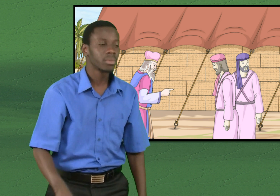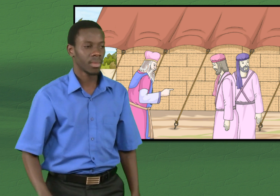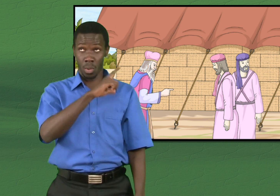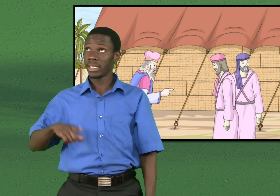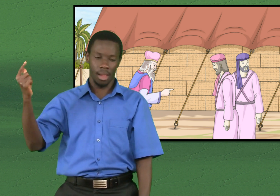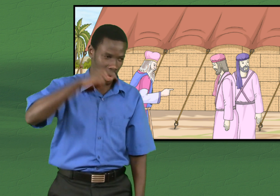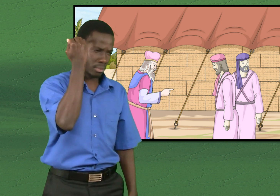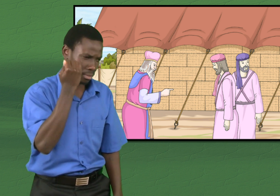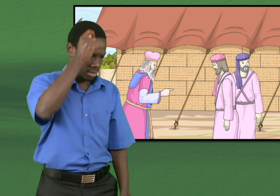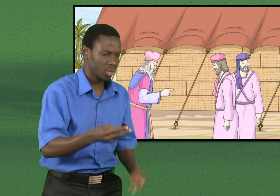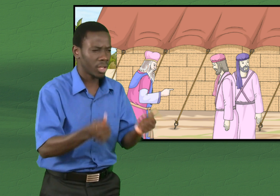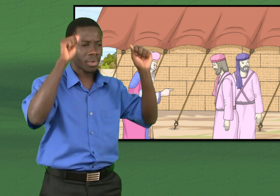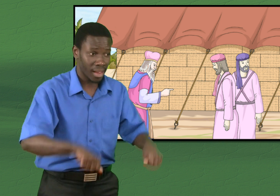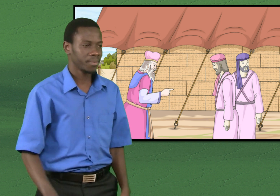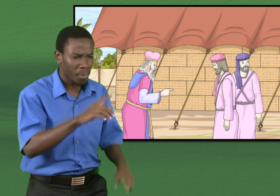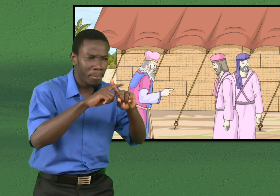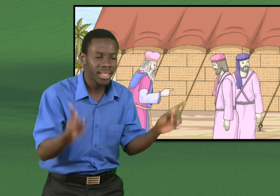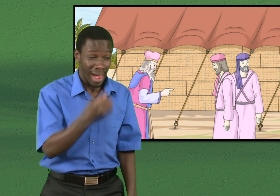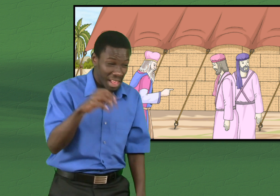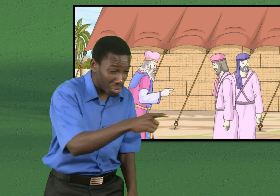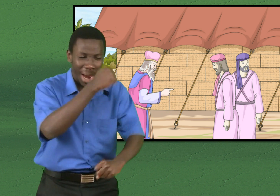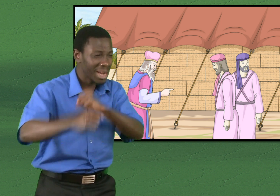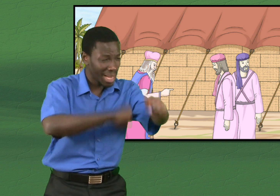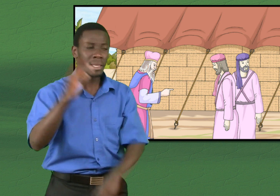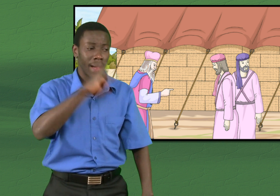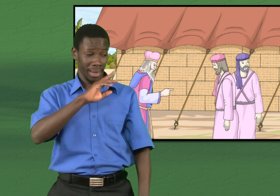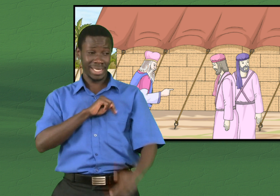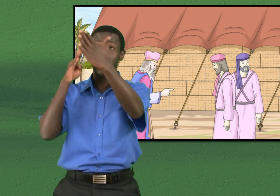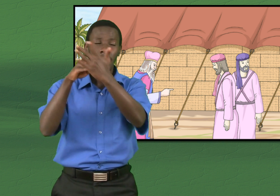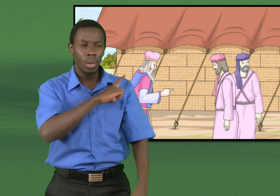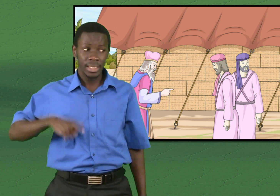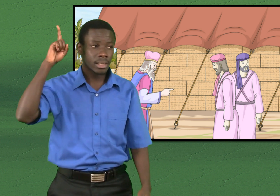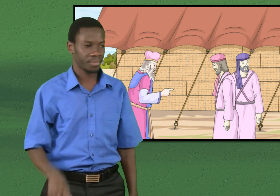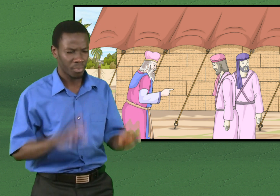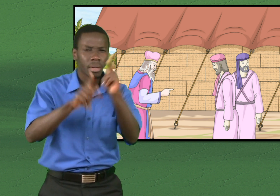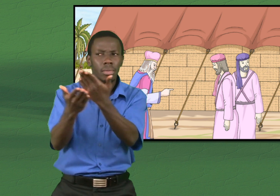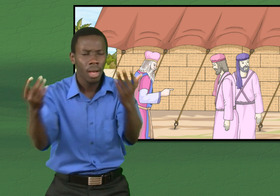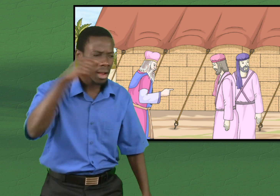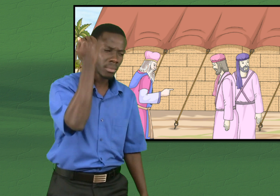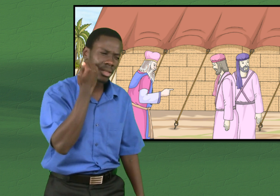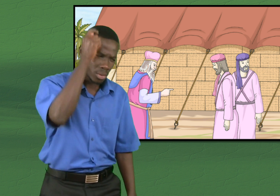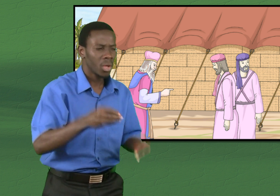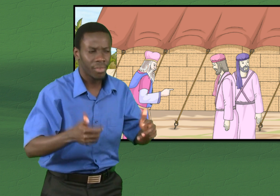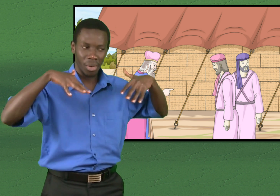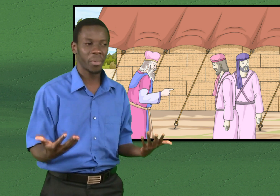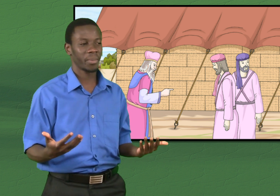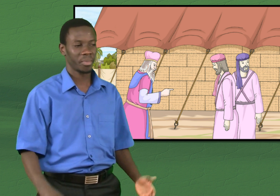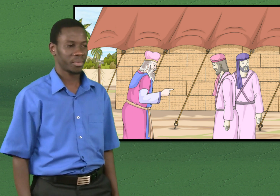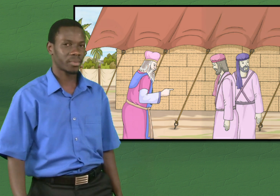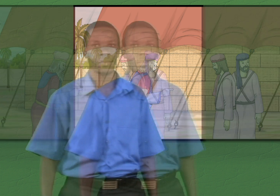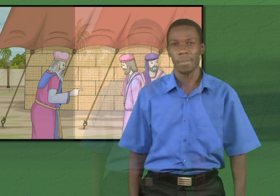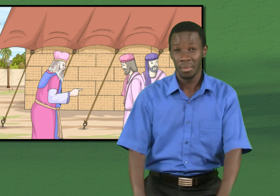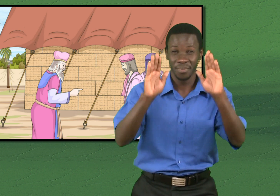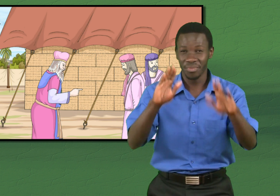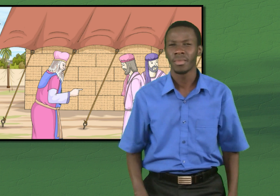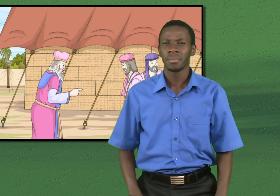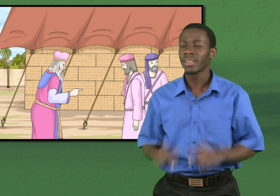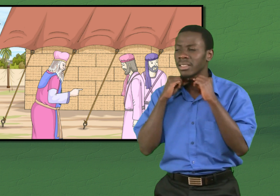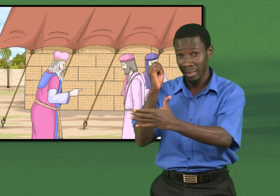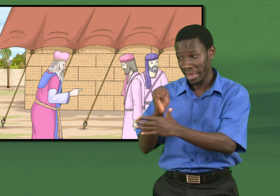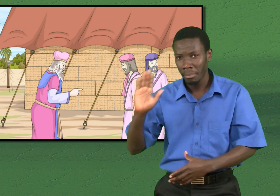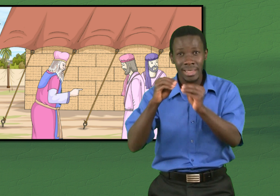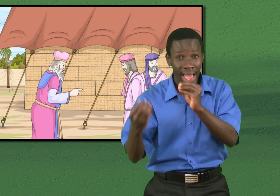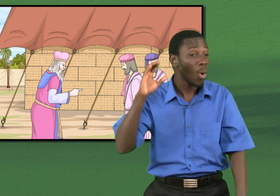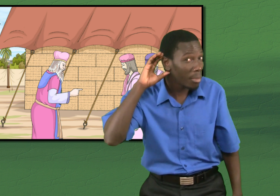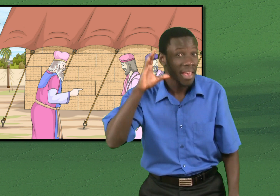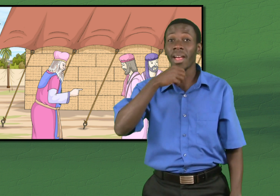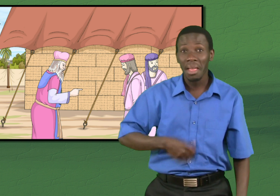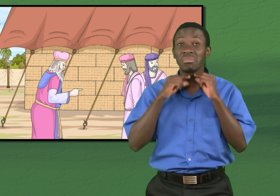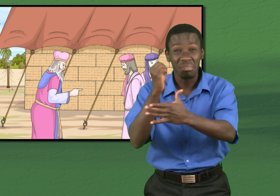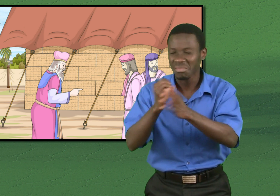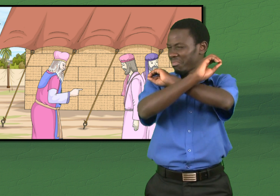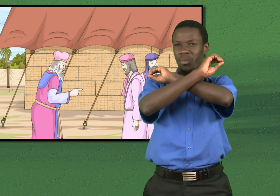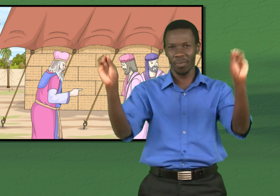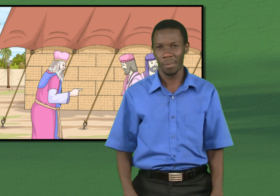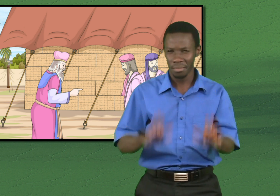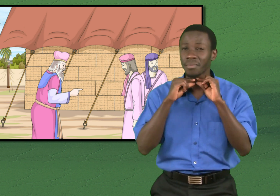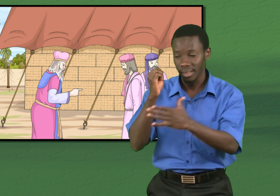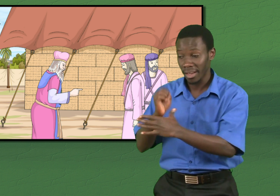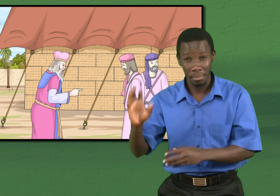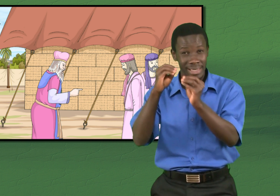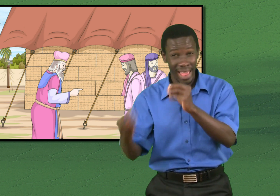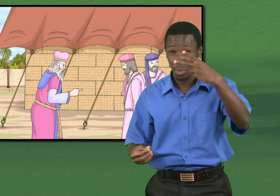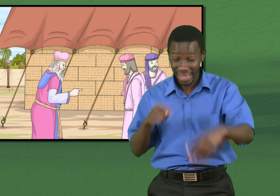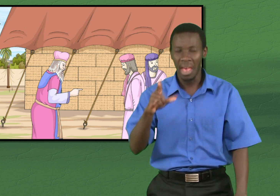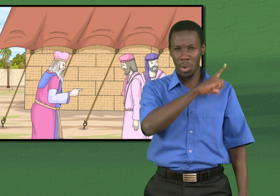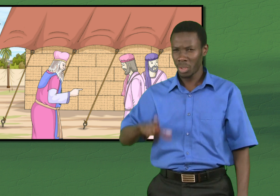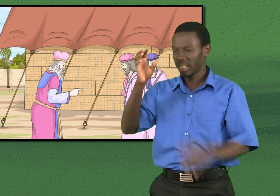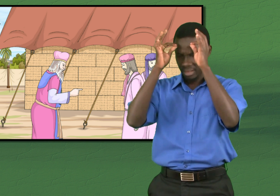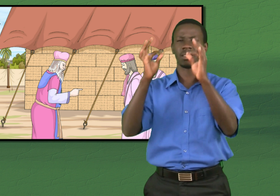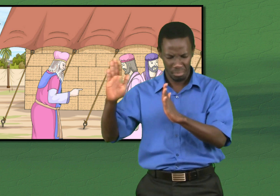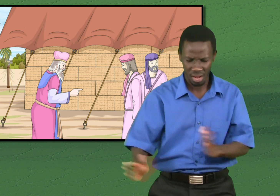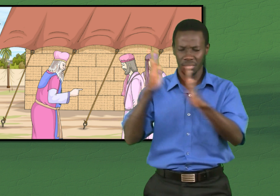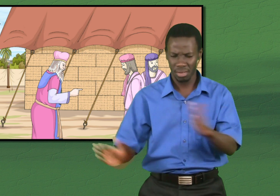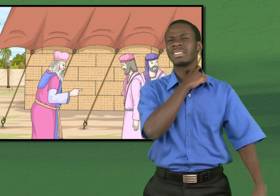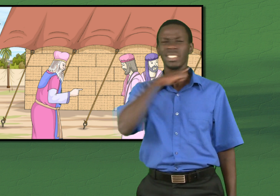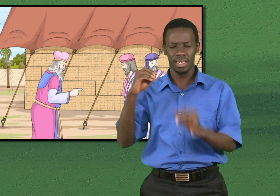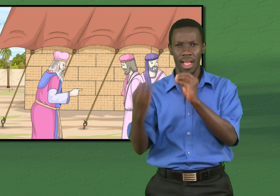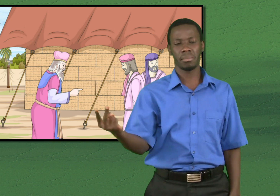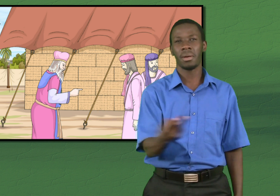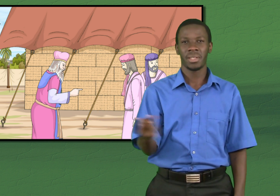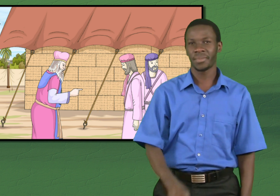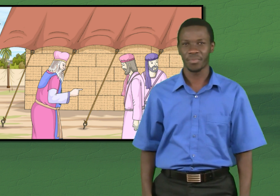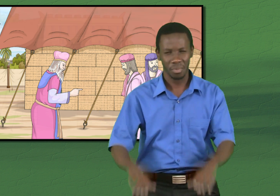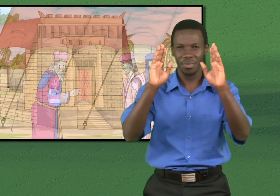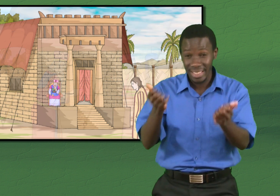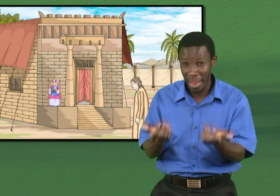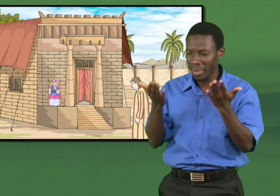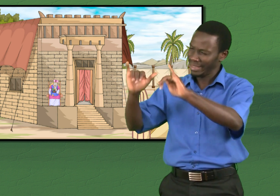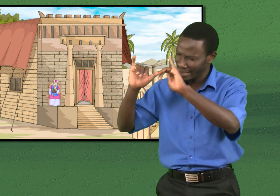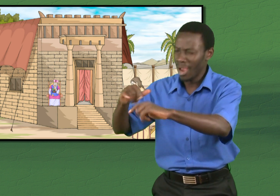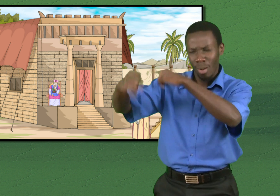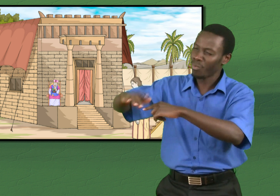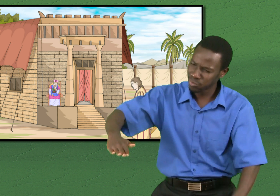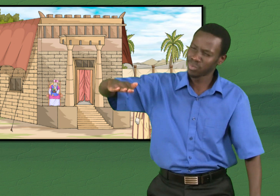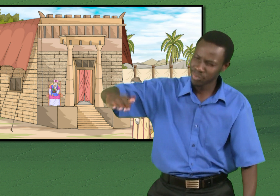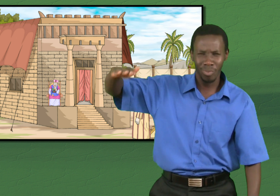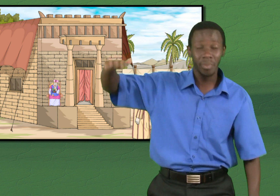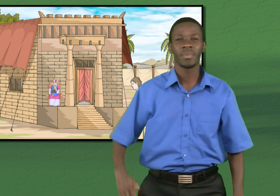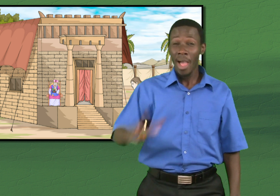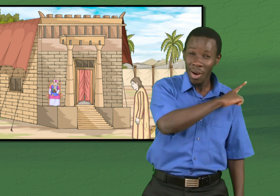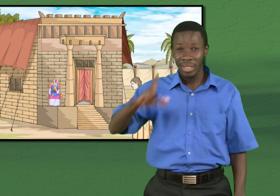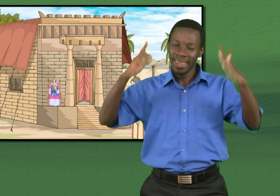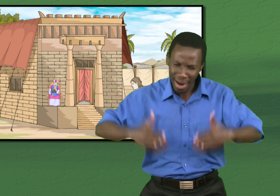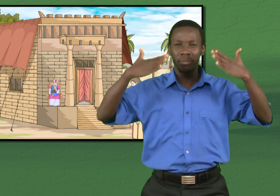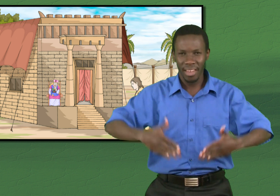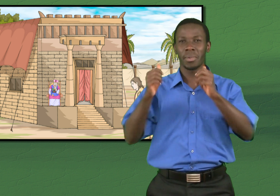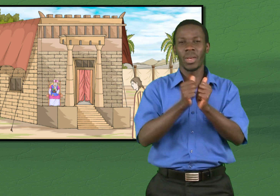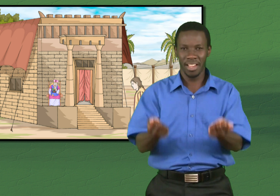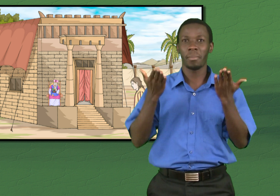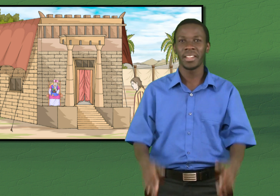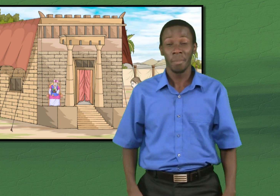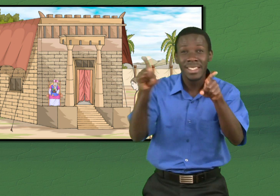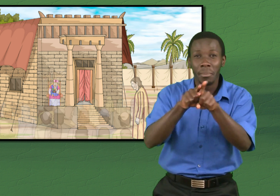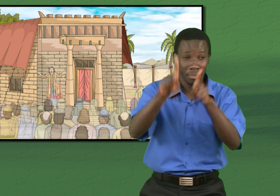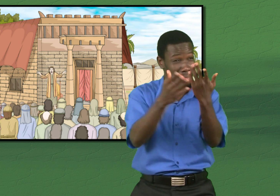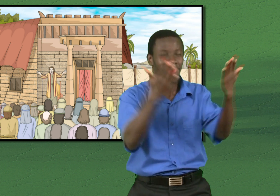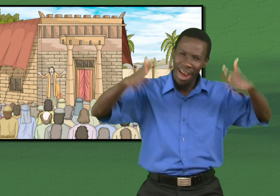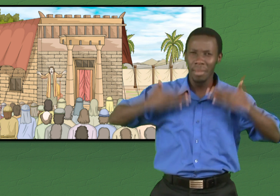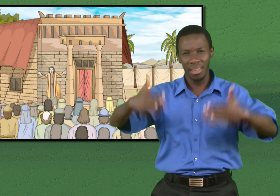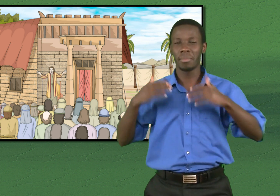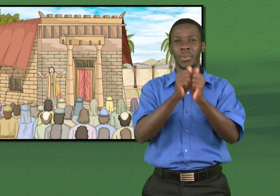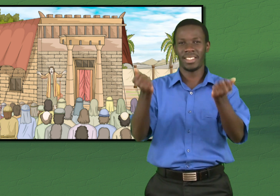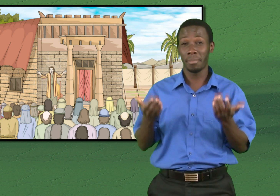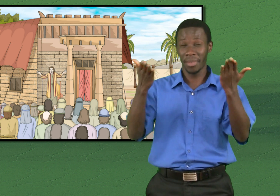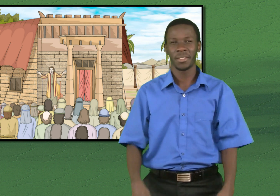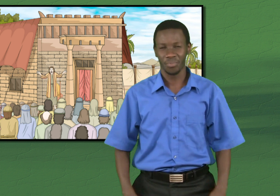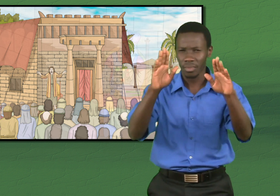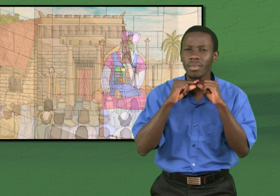If a man sins against another man, God can intercede for him; but if a man sins against the LORD, who can intercede for him?” But they would not listen to their father, since the LORD intended to put them to death.